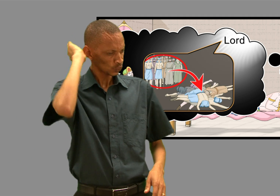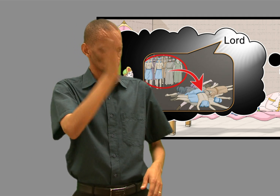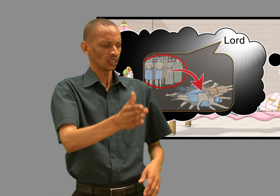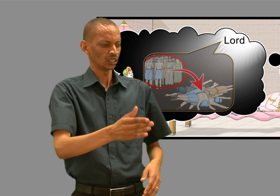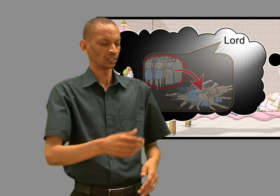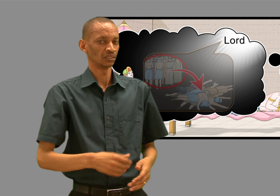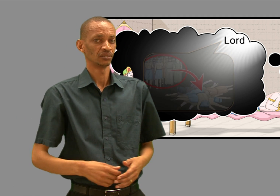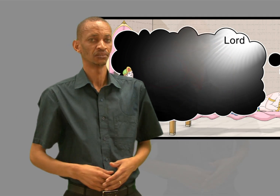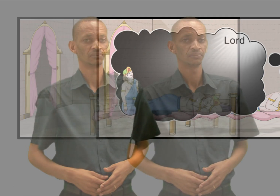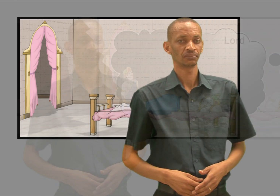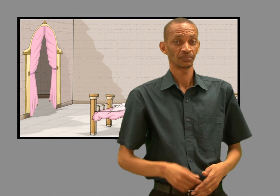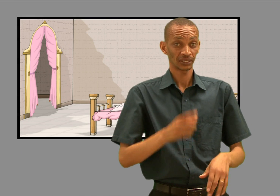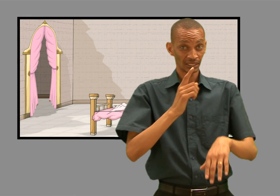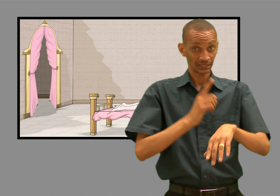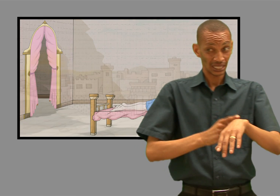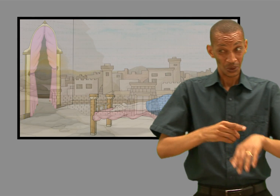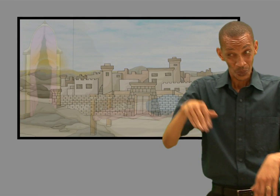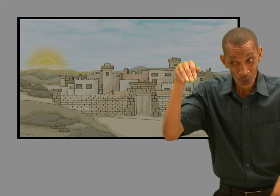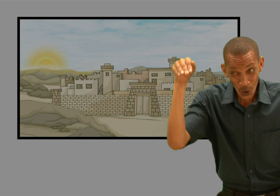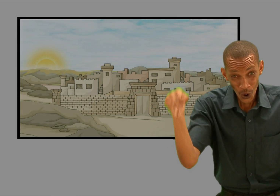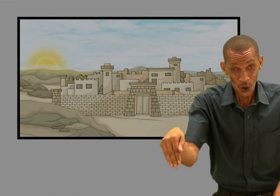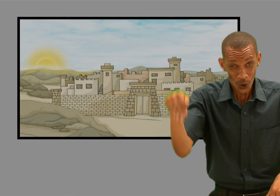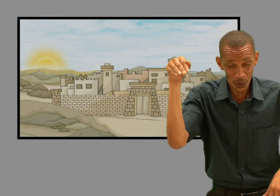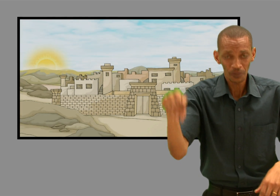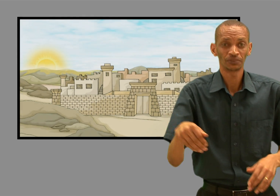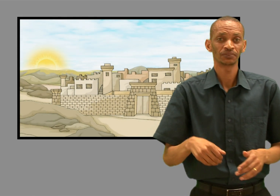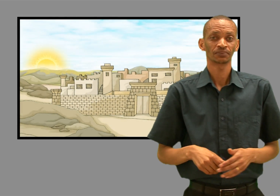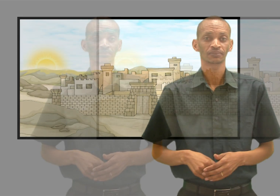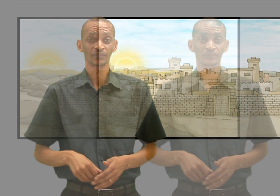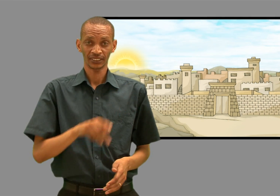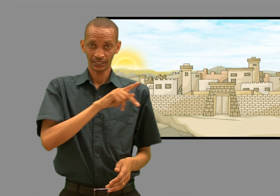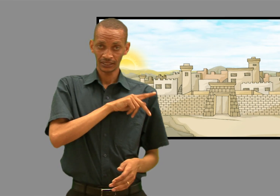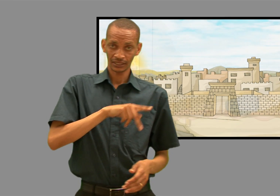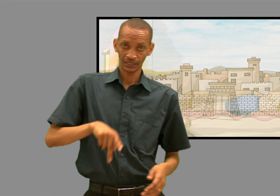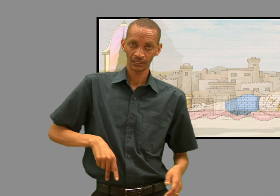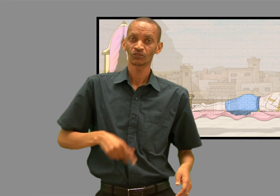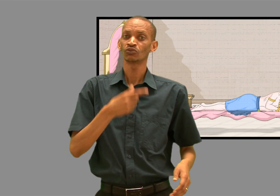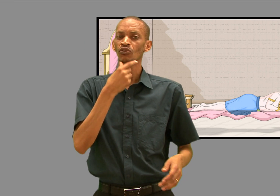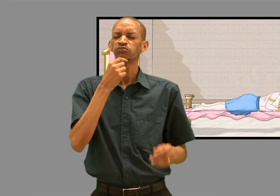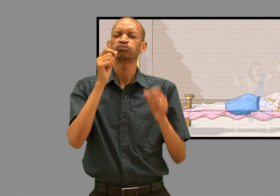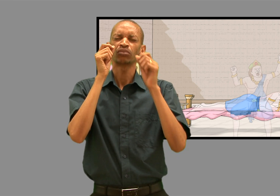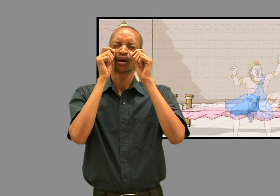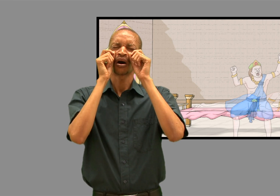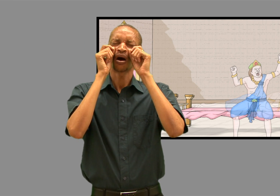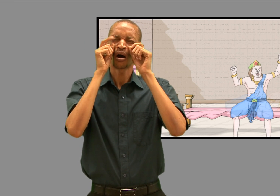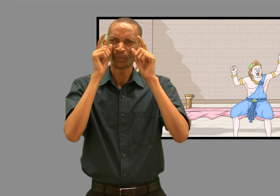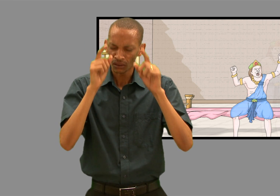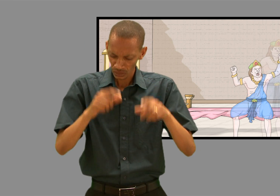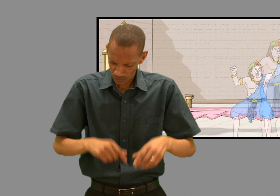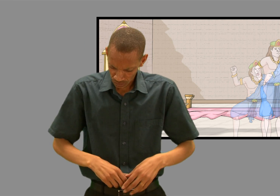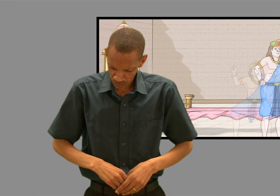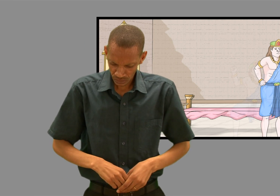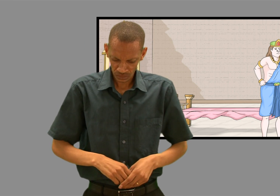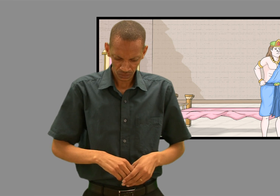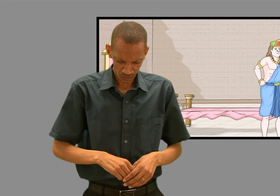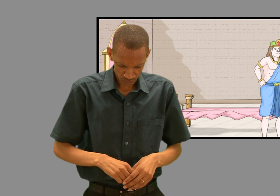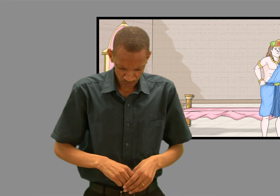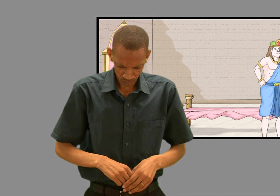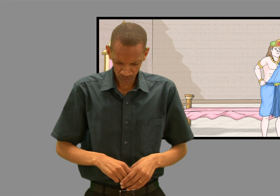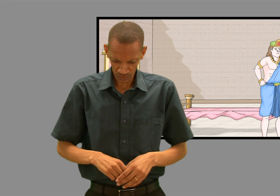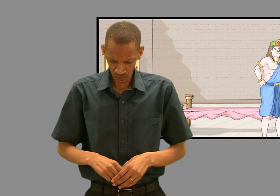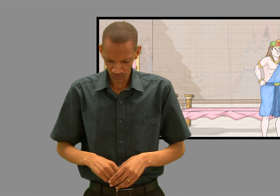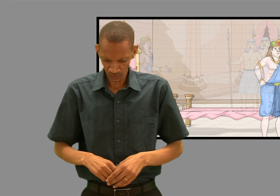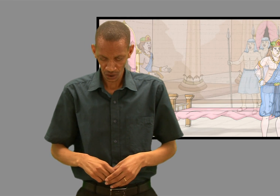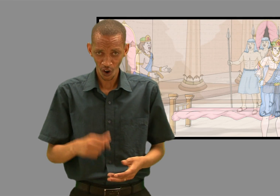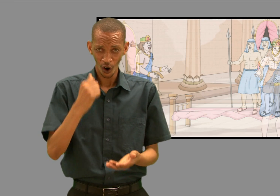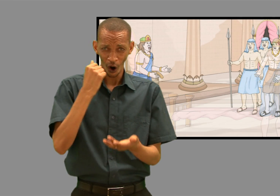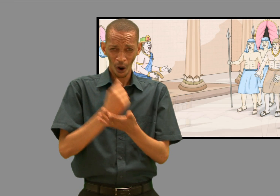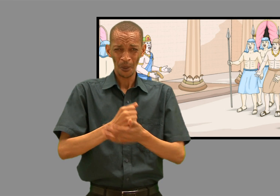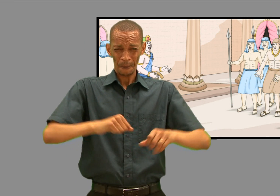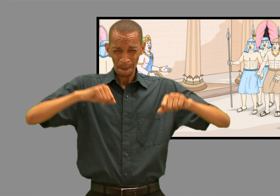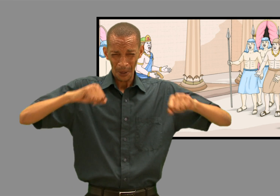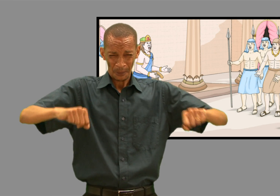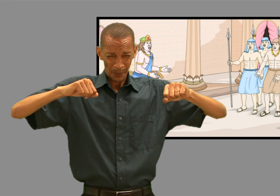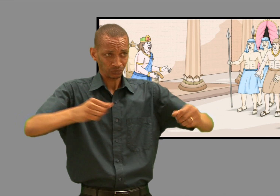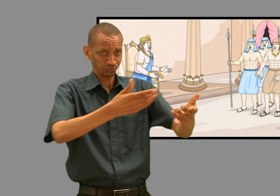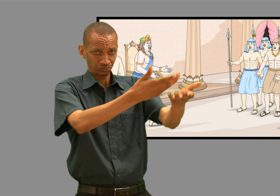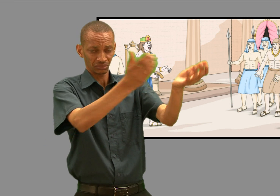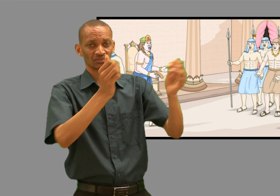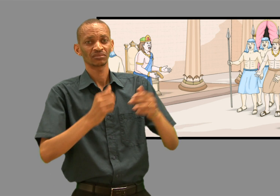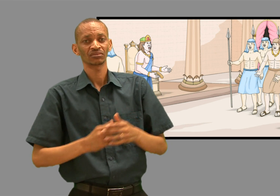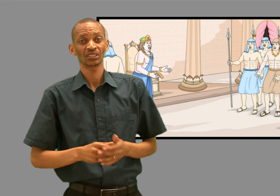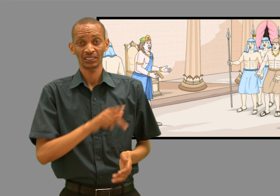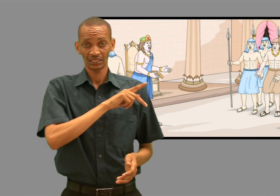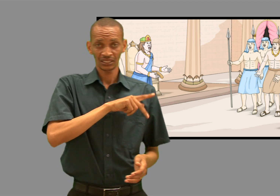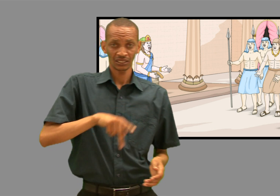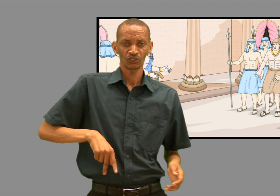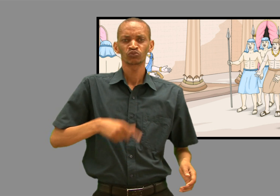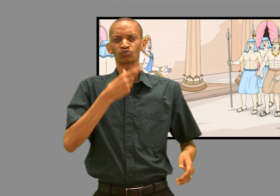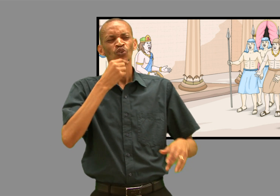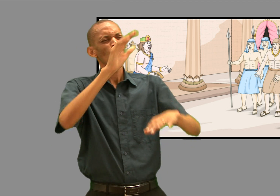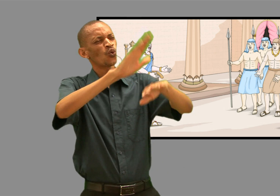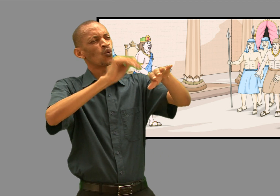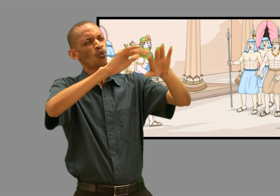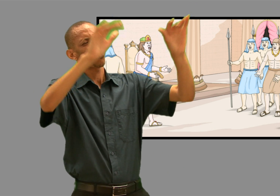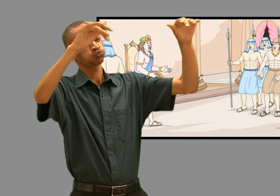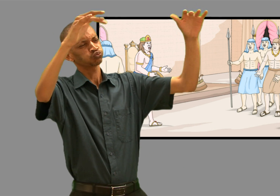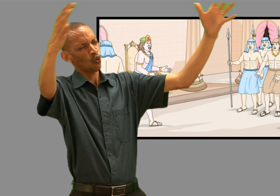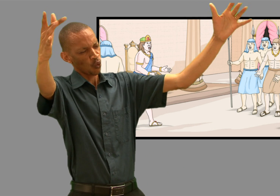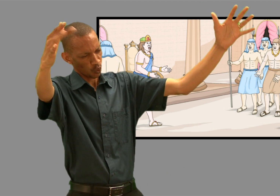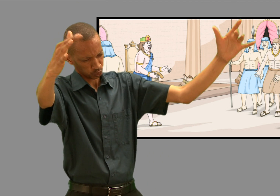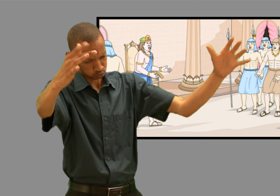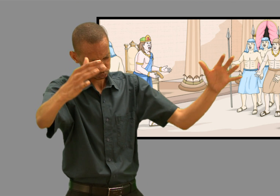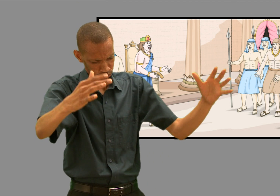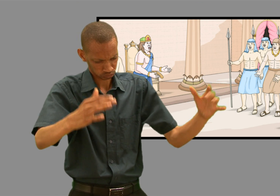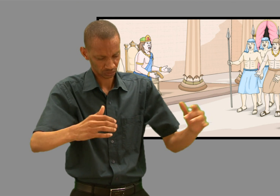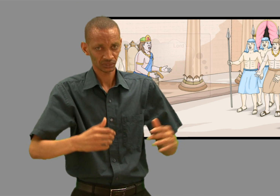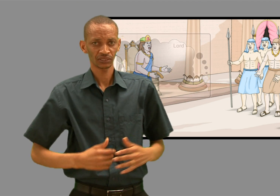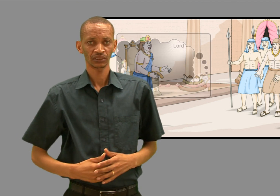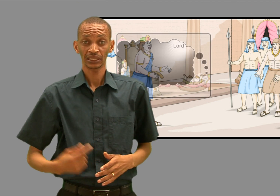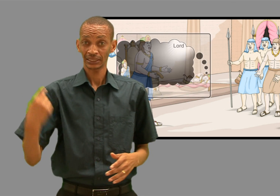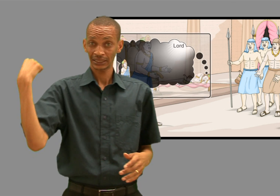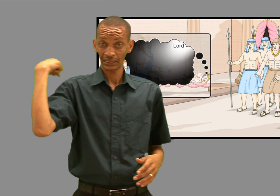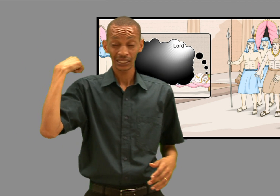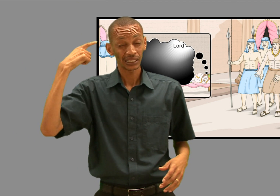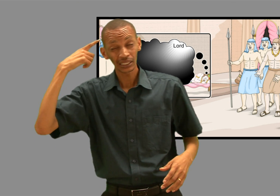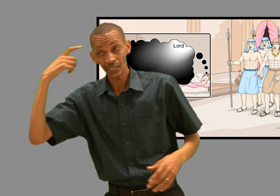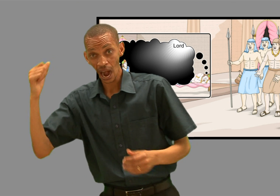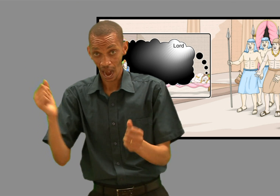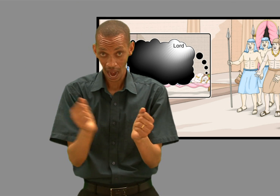Early the next morning Abimelech got up and summoned all his servants;